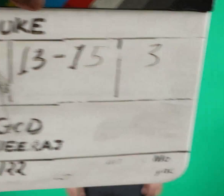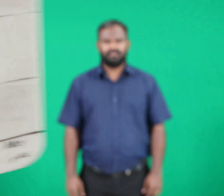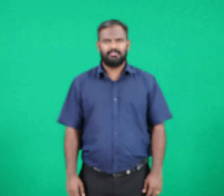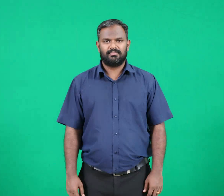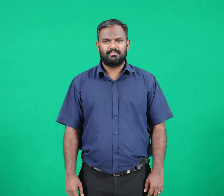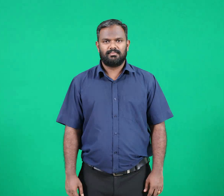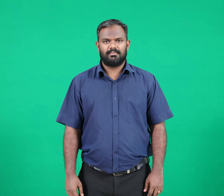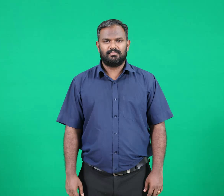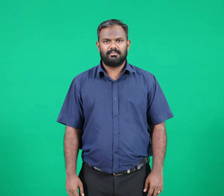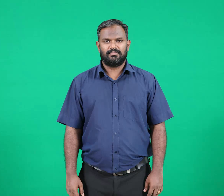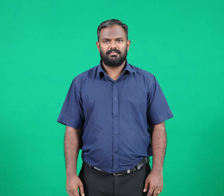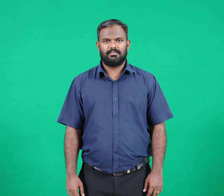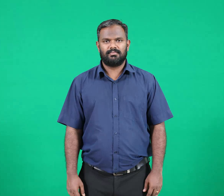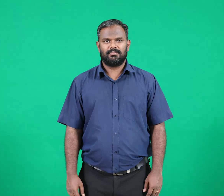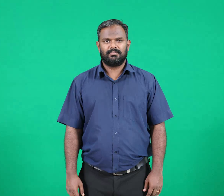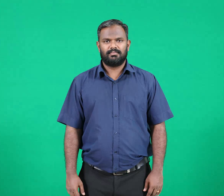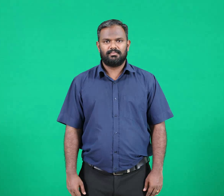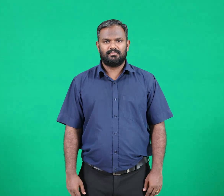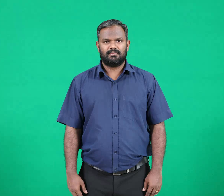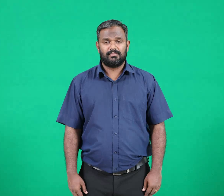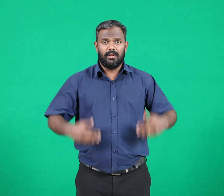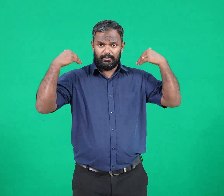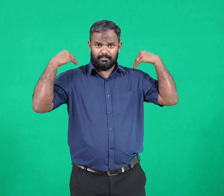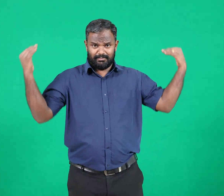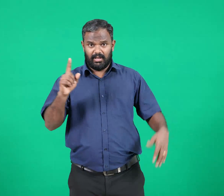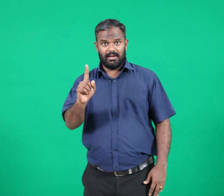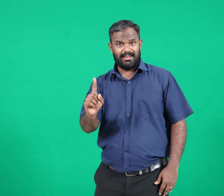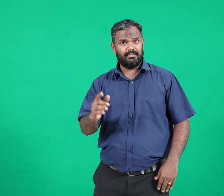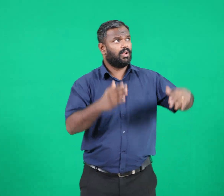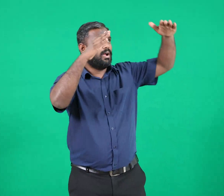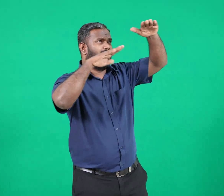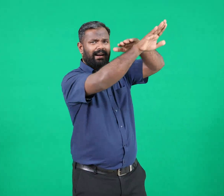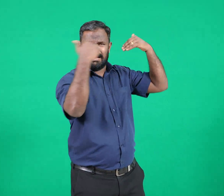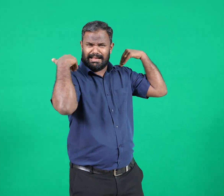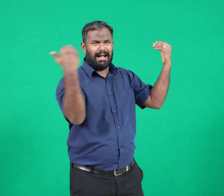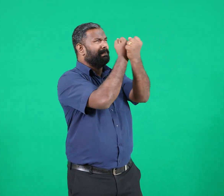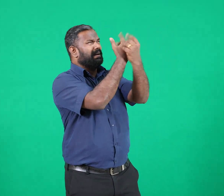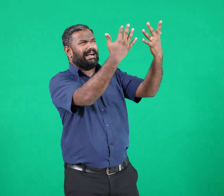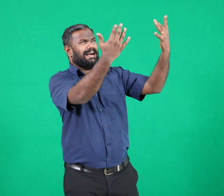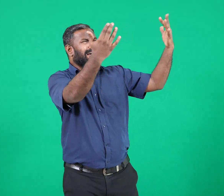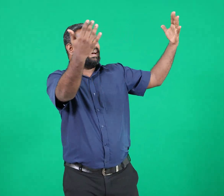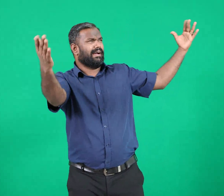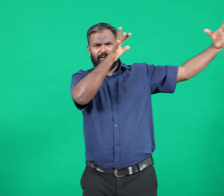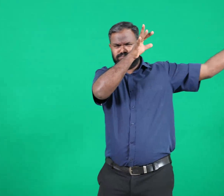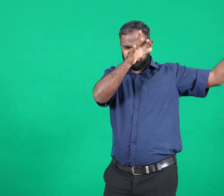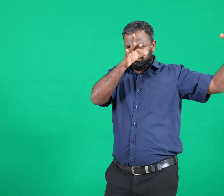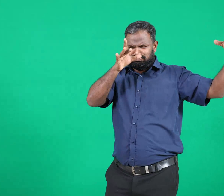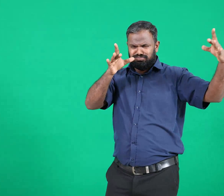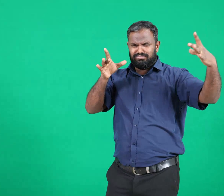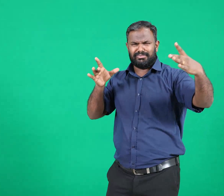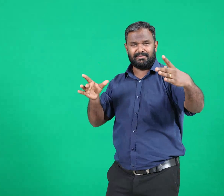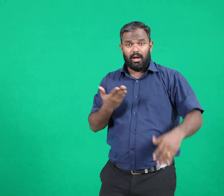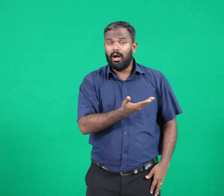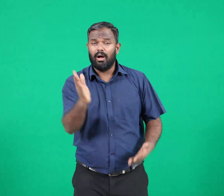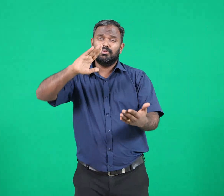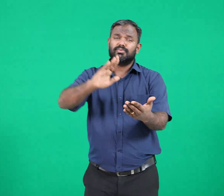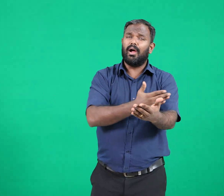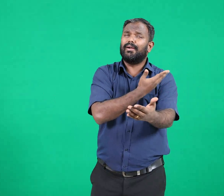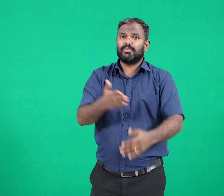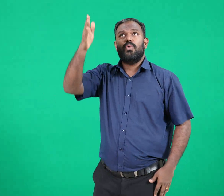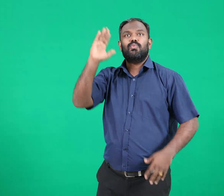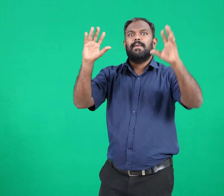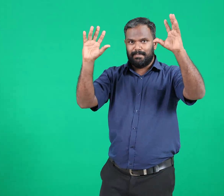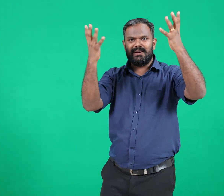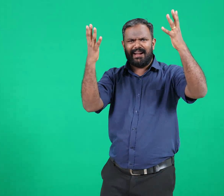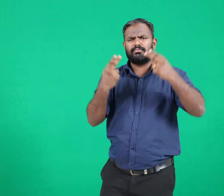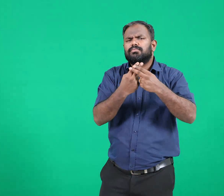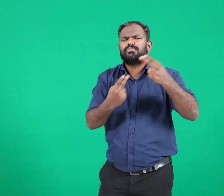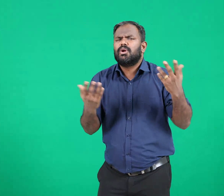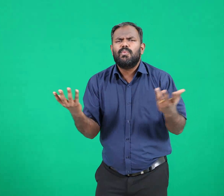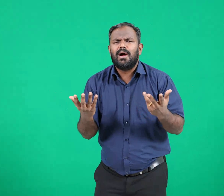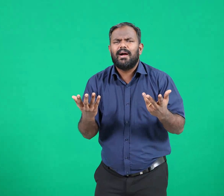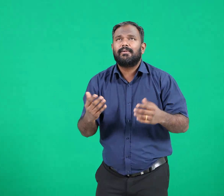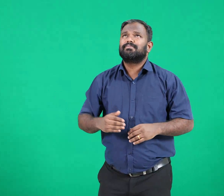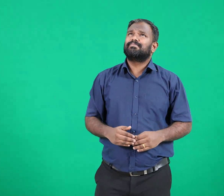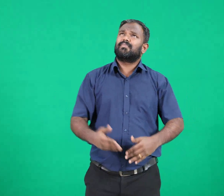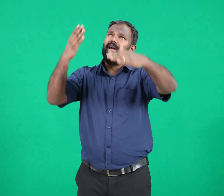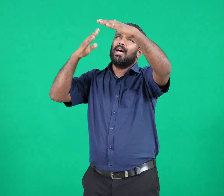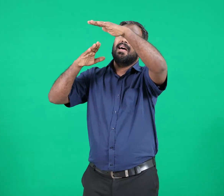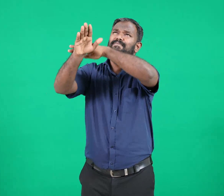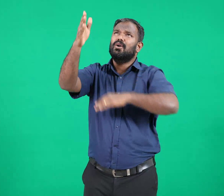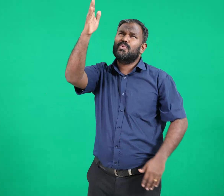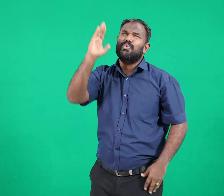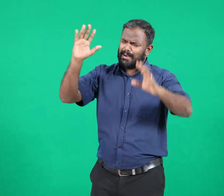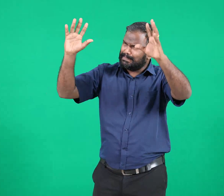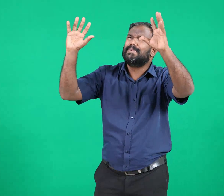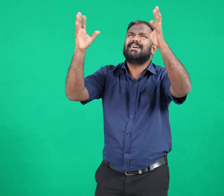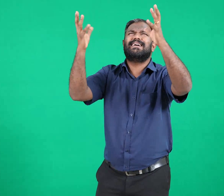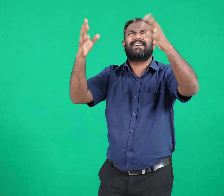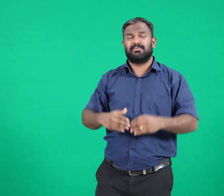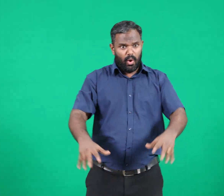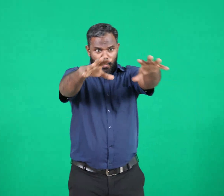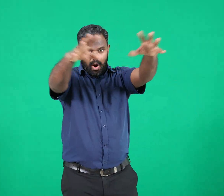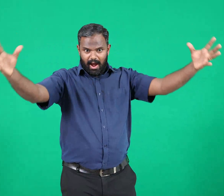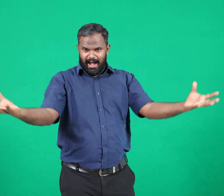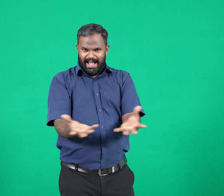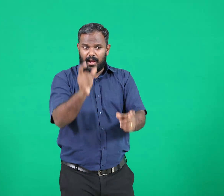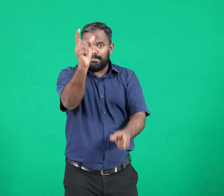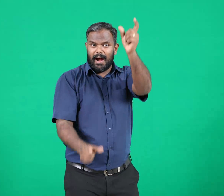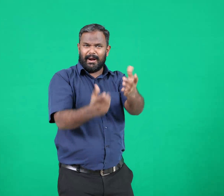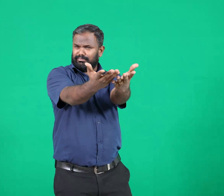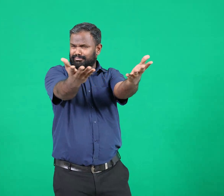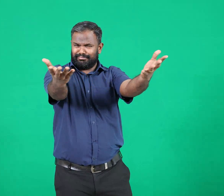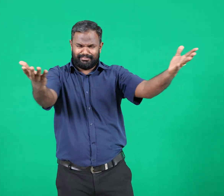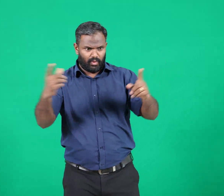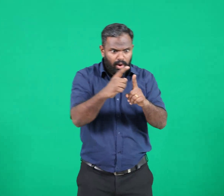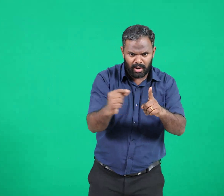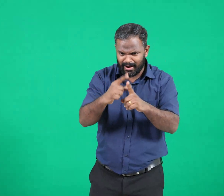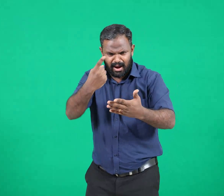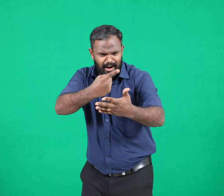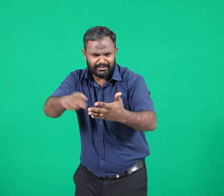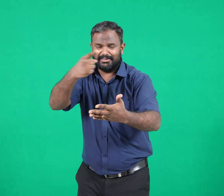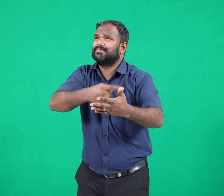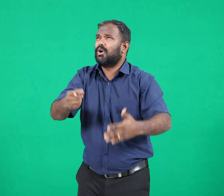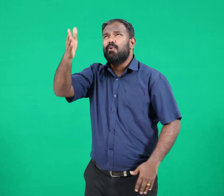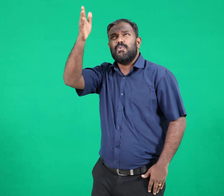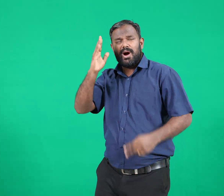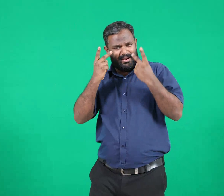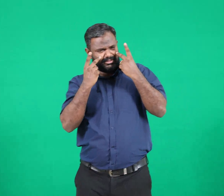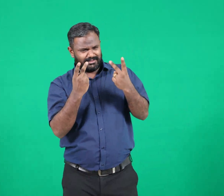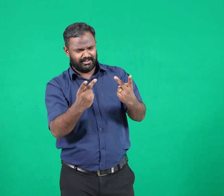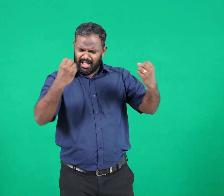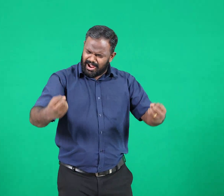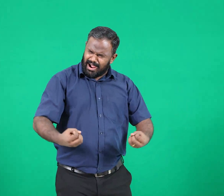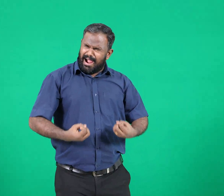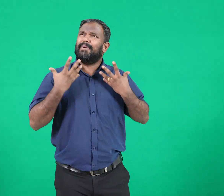And suddenly there appeared with the angel a great multitude of the heavenly host, praising God and saying: "Glory to God in the highest, and on earth peace to men on whom His favor rests!"